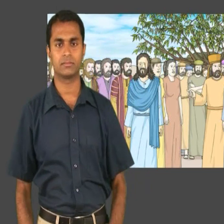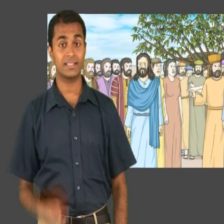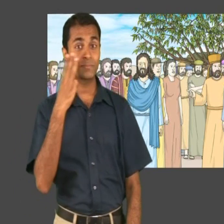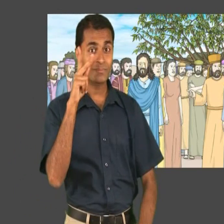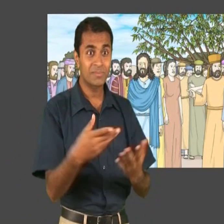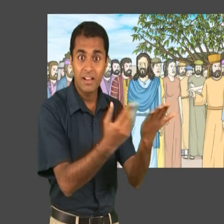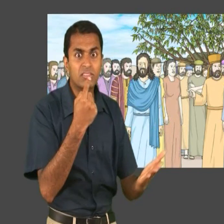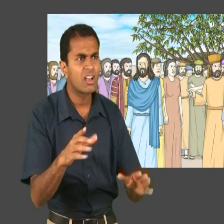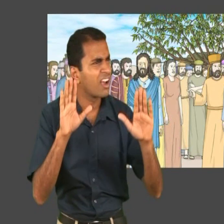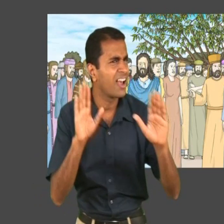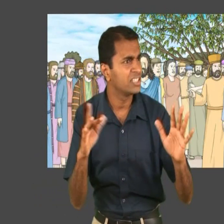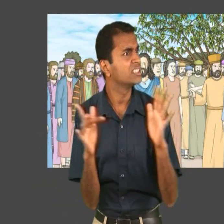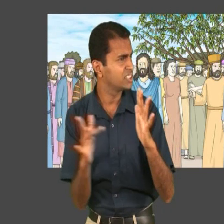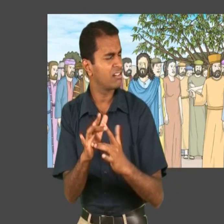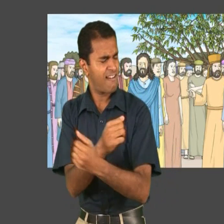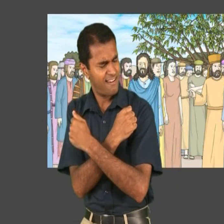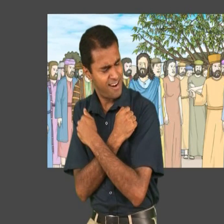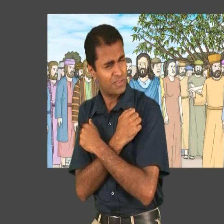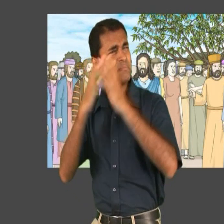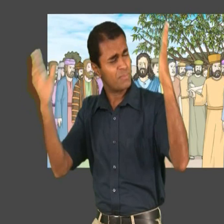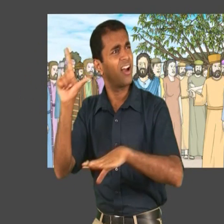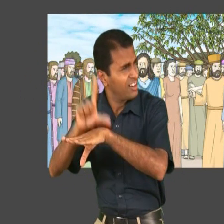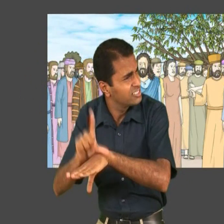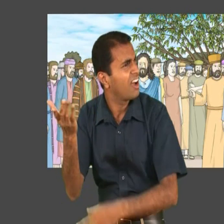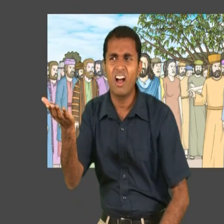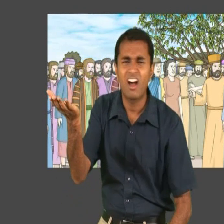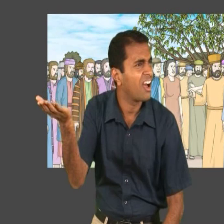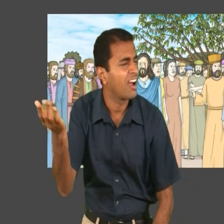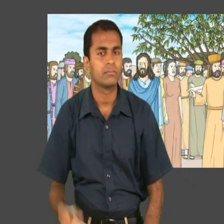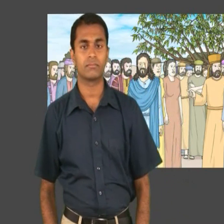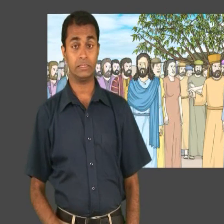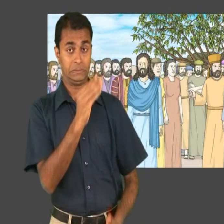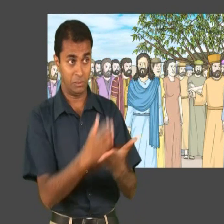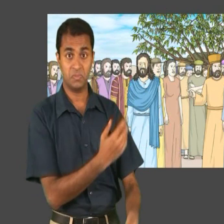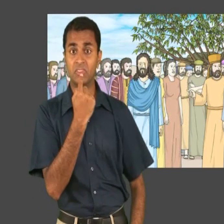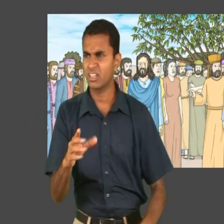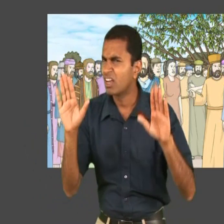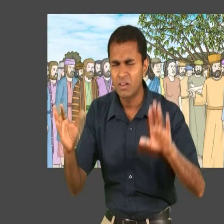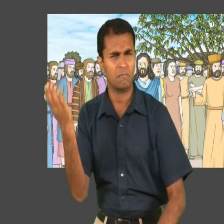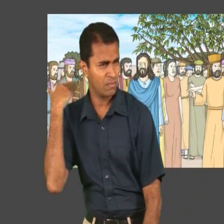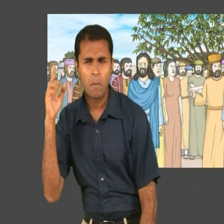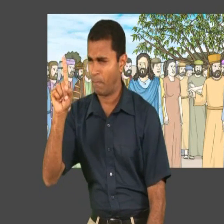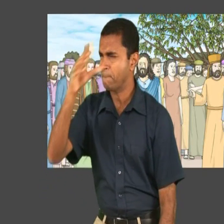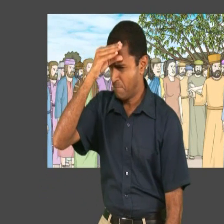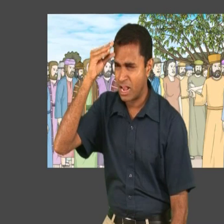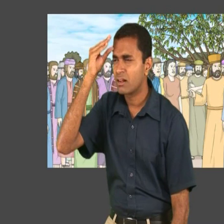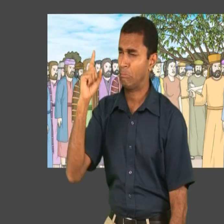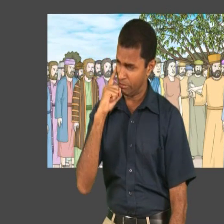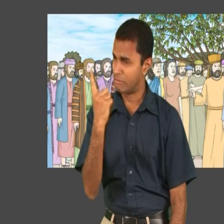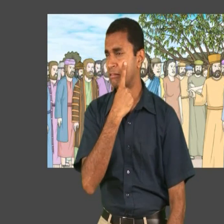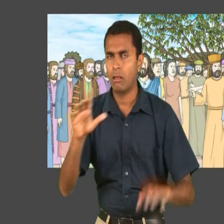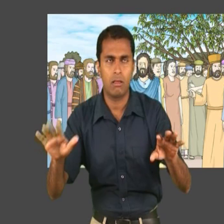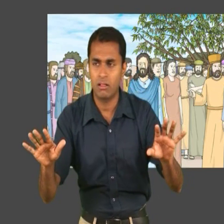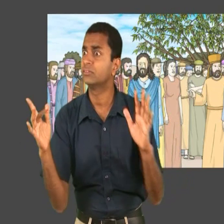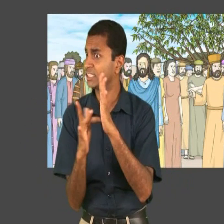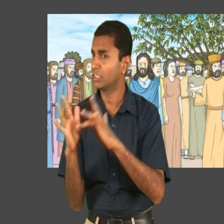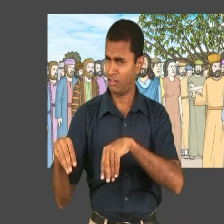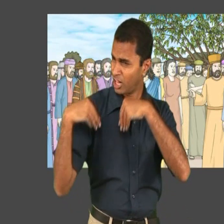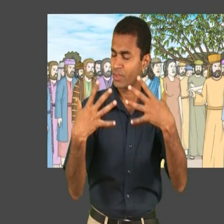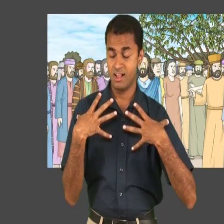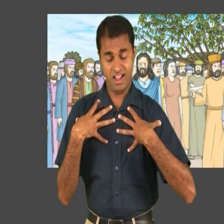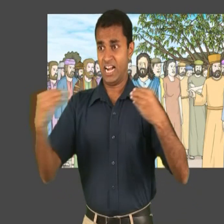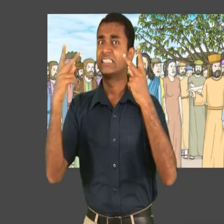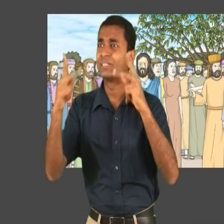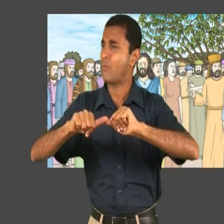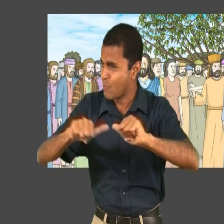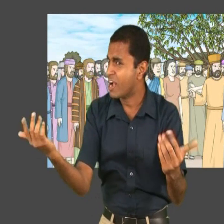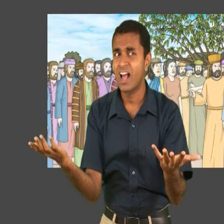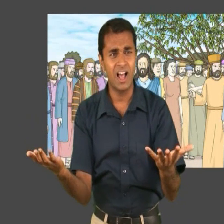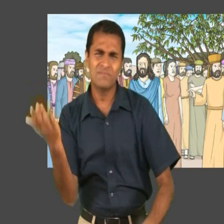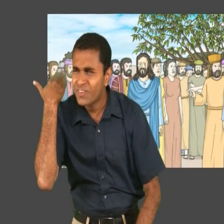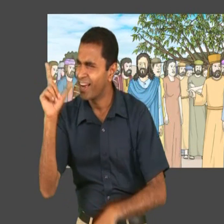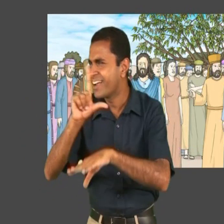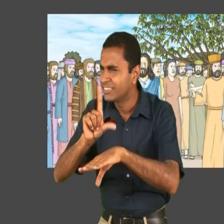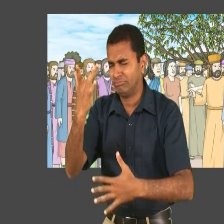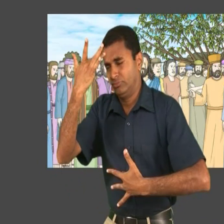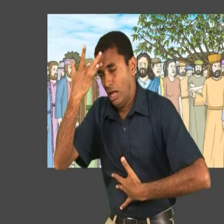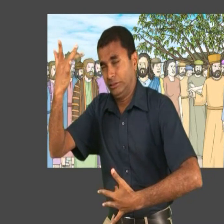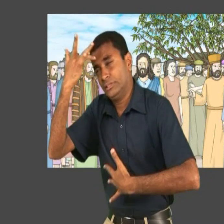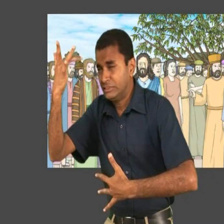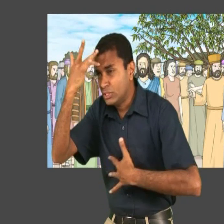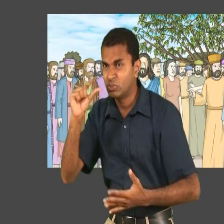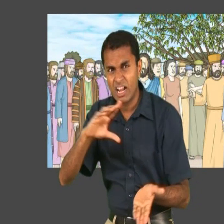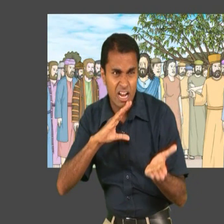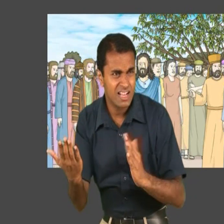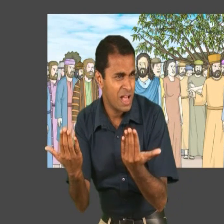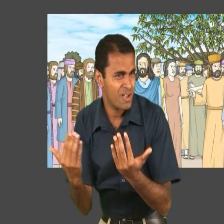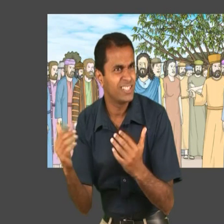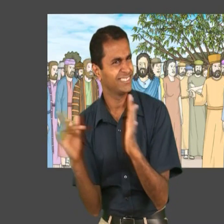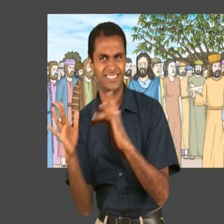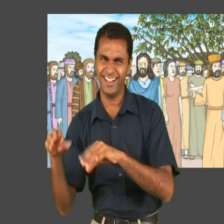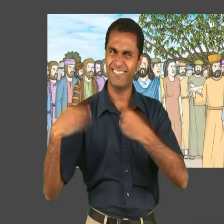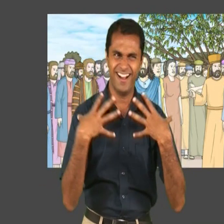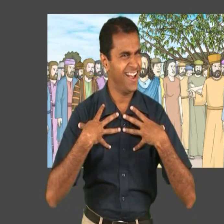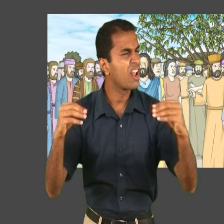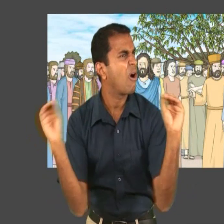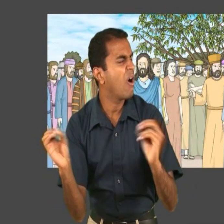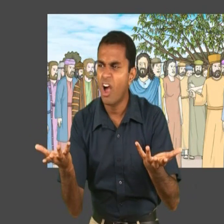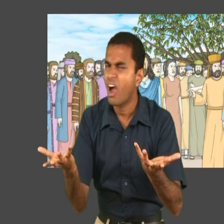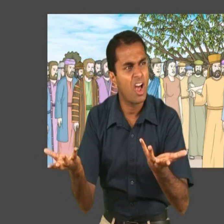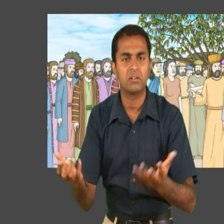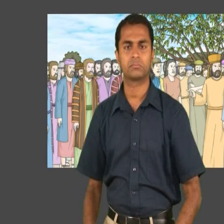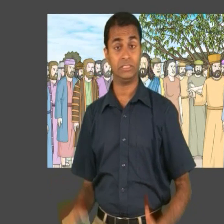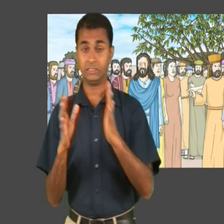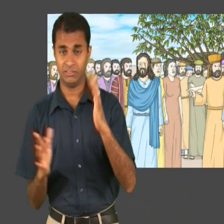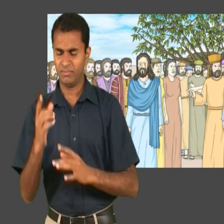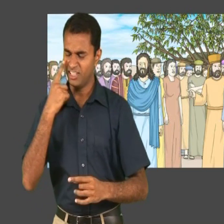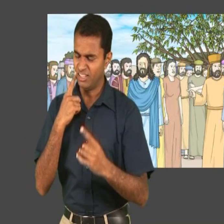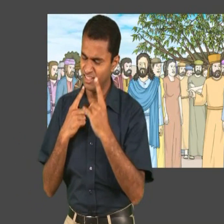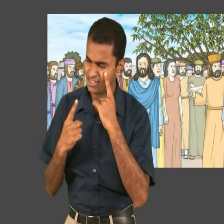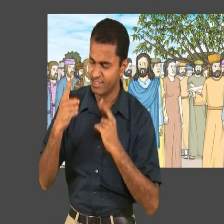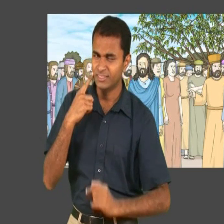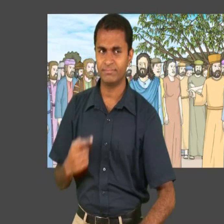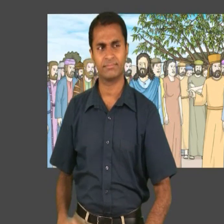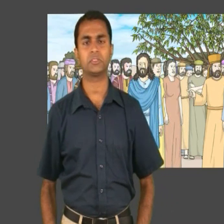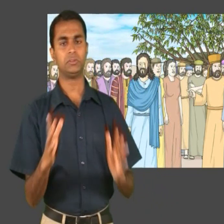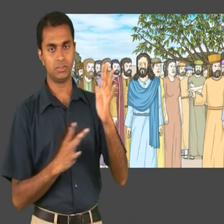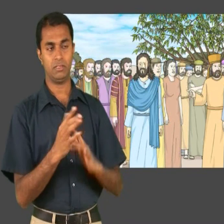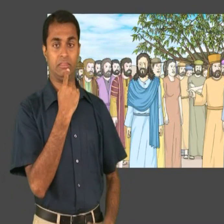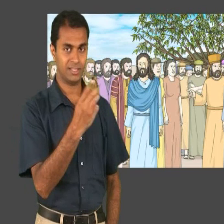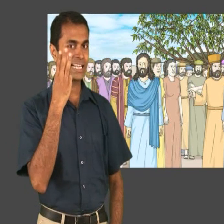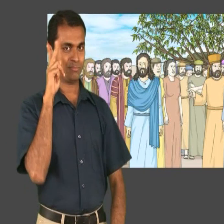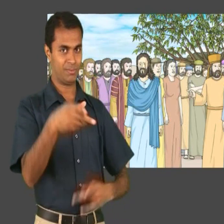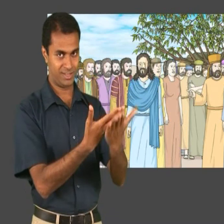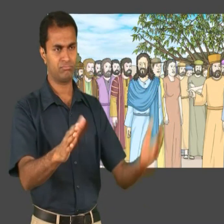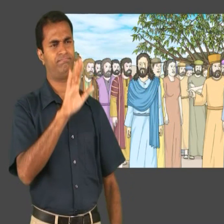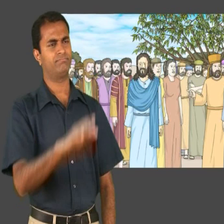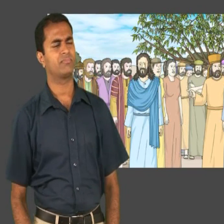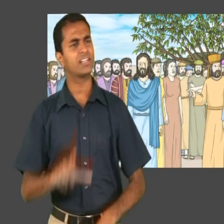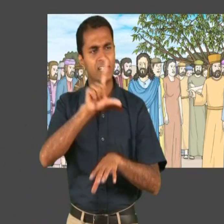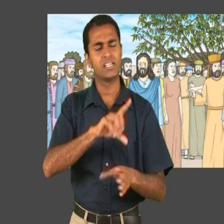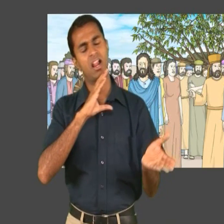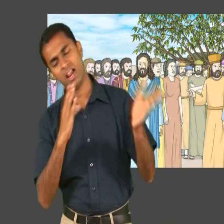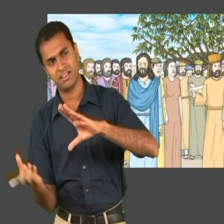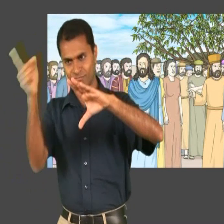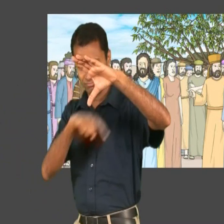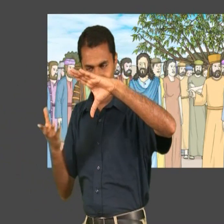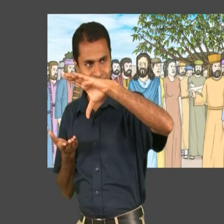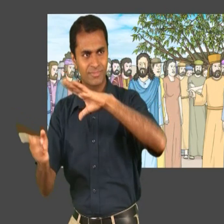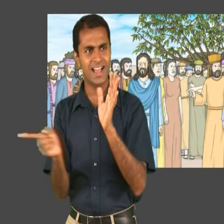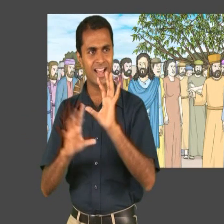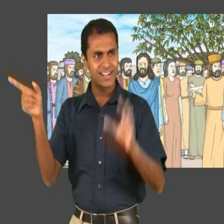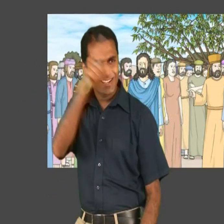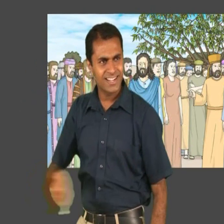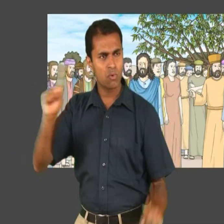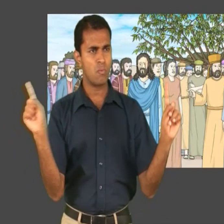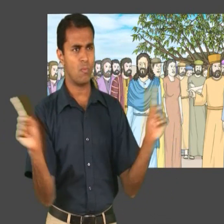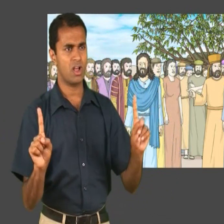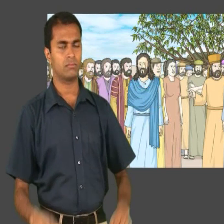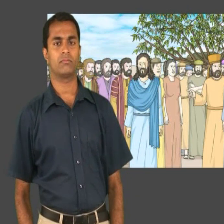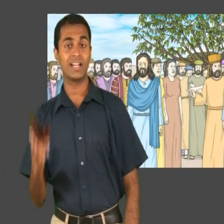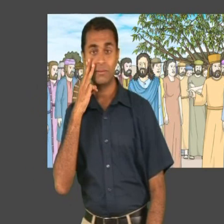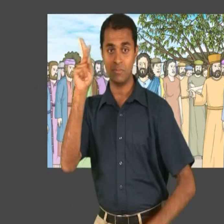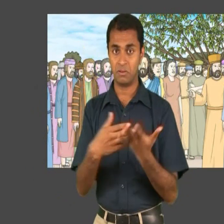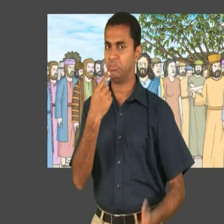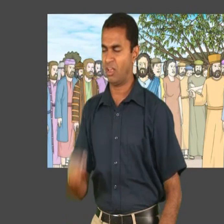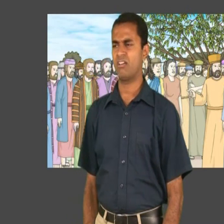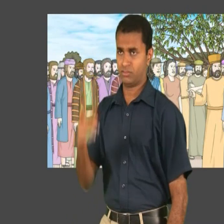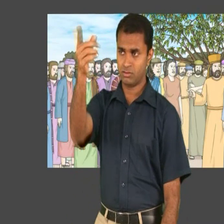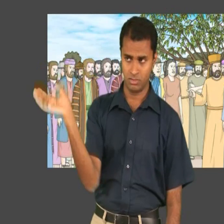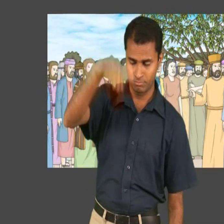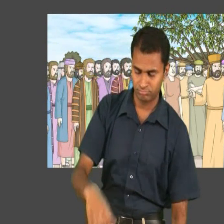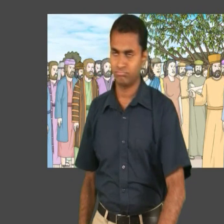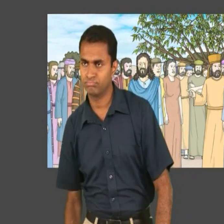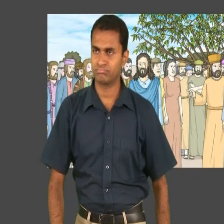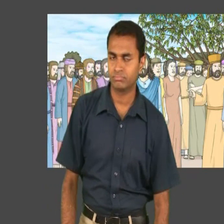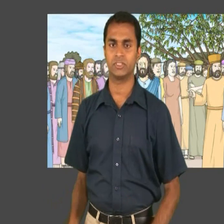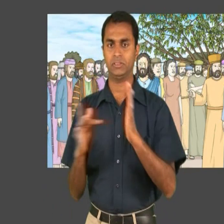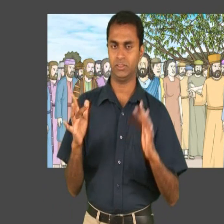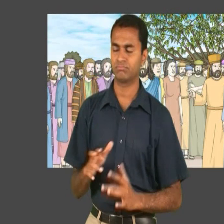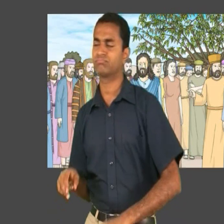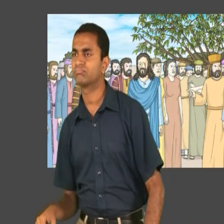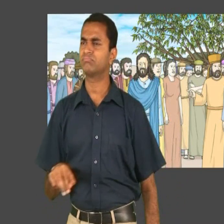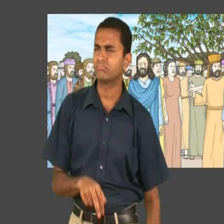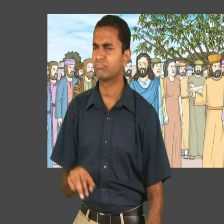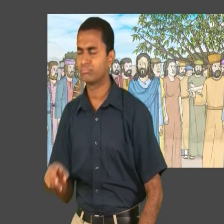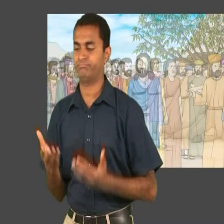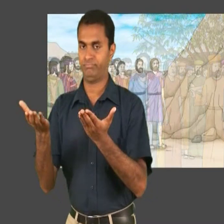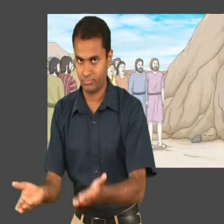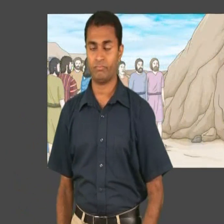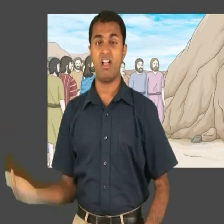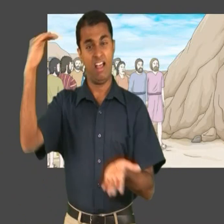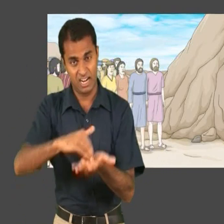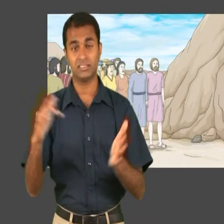“Where have you put him?” He asked. “Come and see, Lord,” they answered. Jesus wept. Then the Jews said, “See how He loved him!” But some of them asked, “Could not this man who opened the eyes of the blind also have kept Lazarus from dying?”